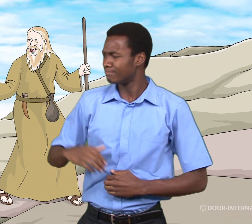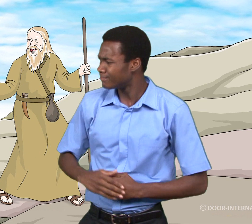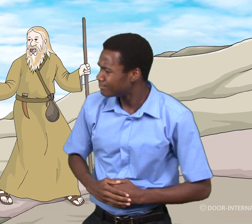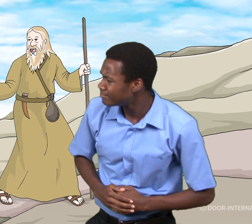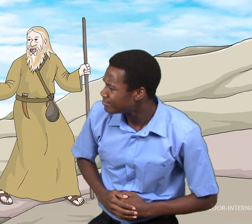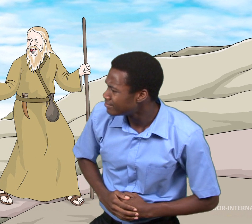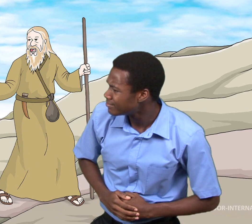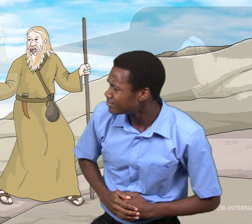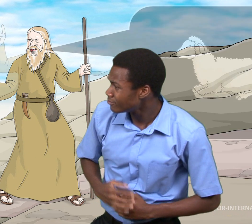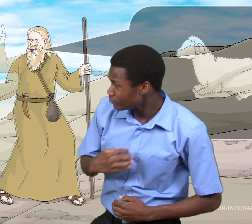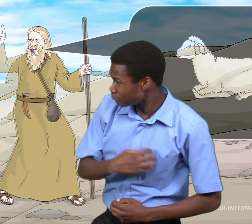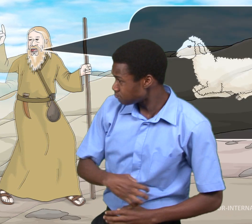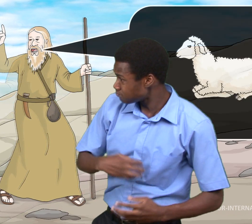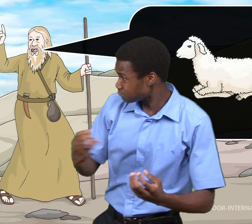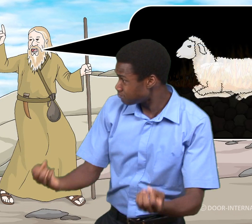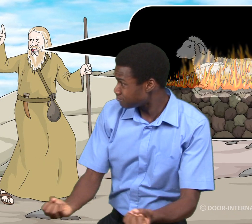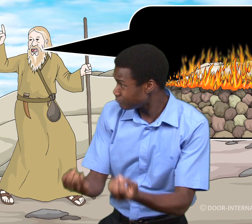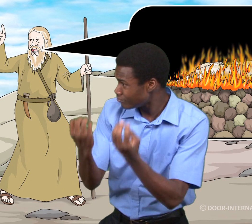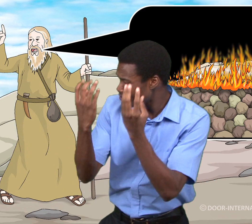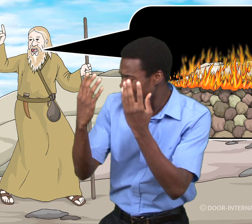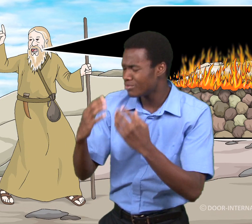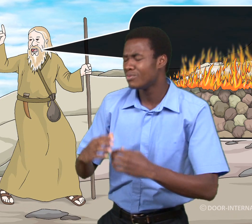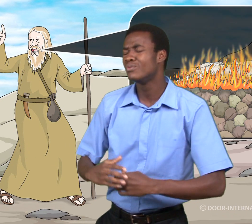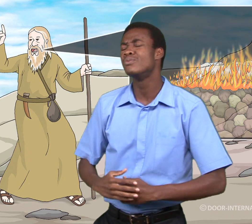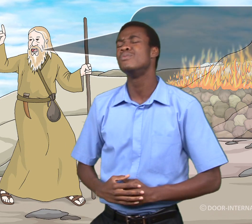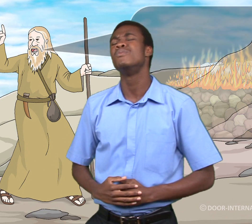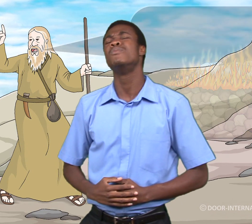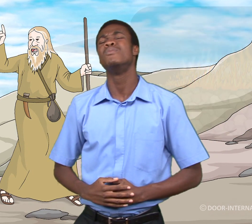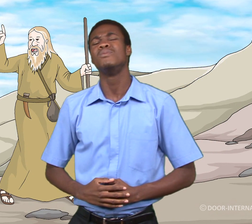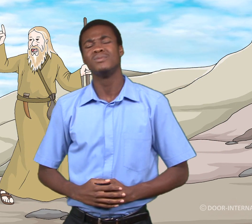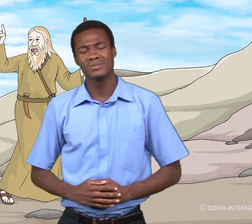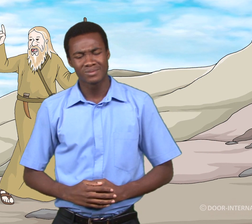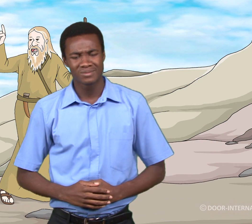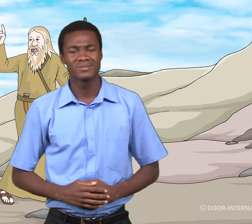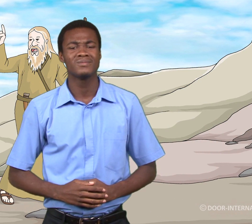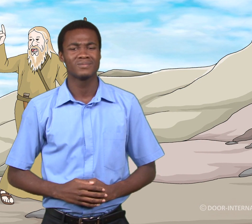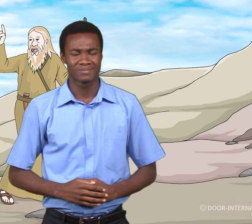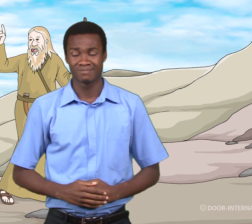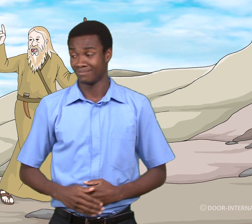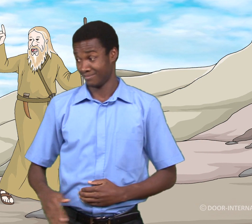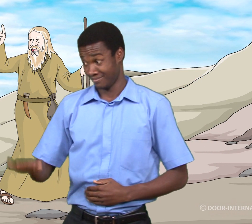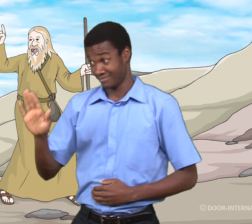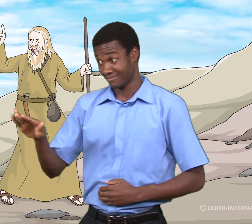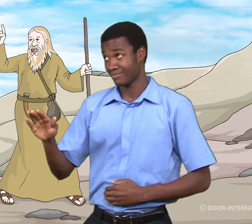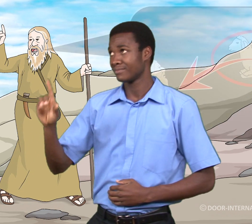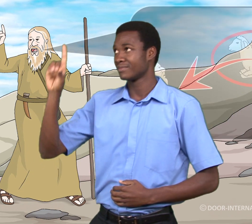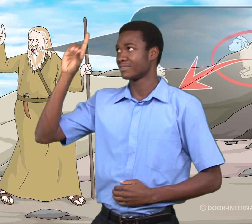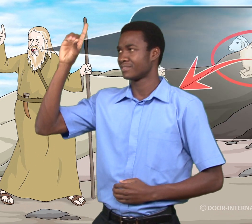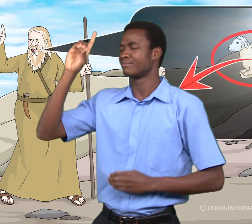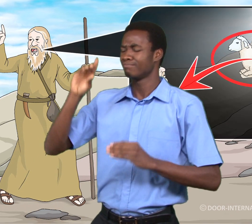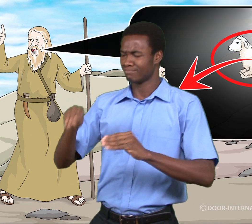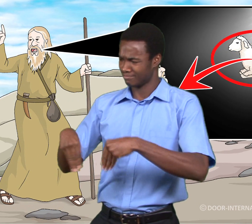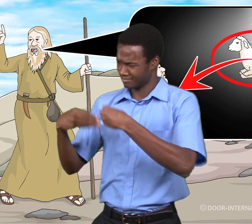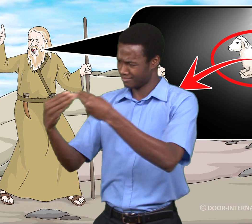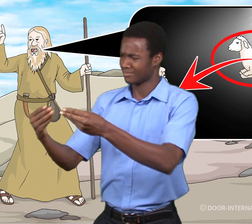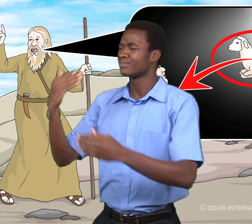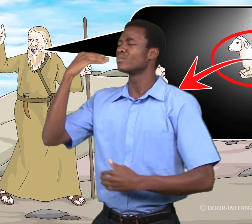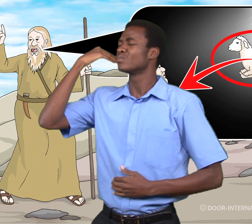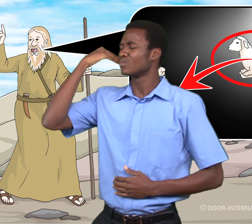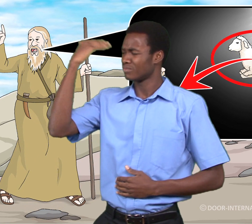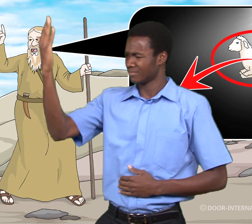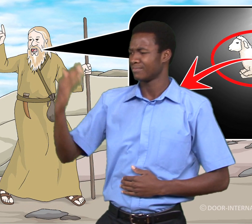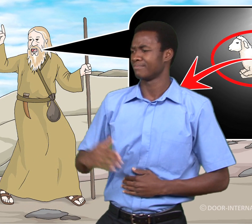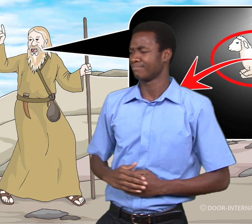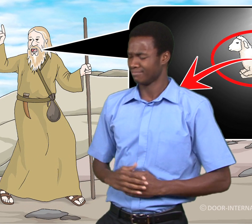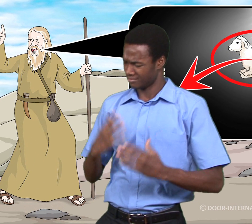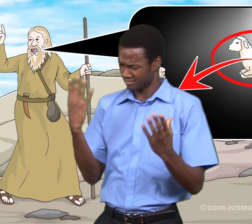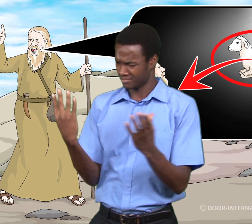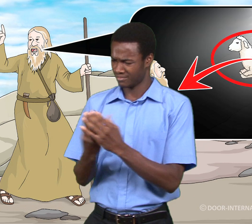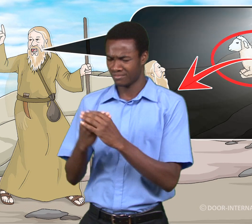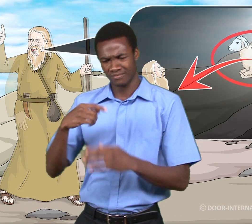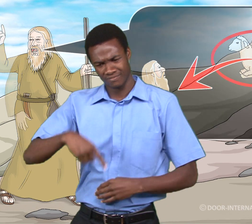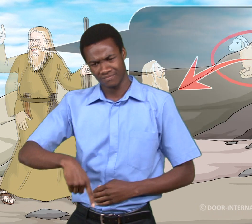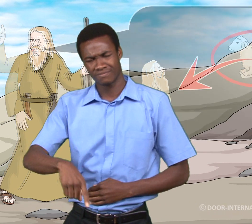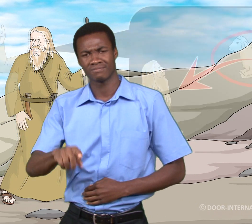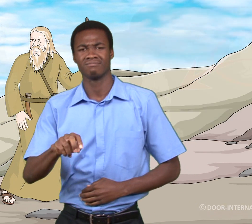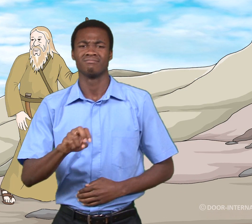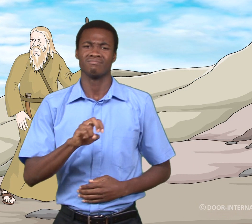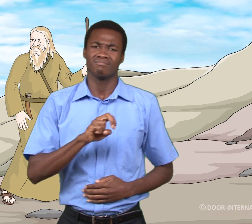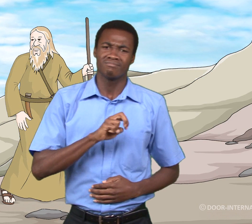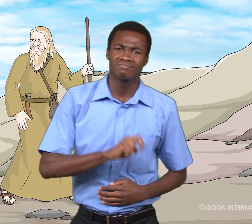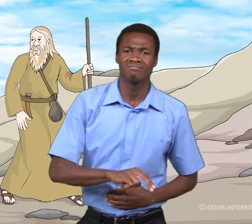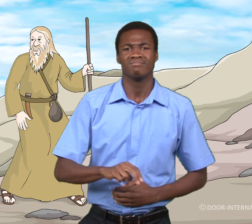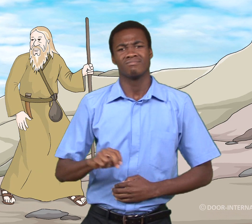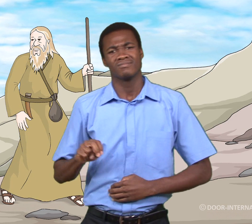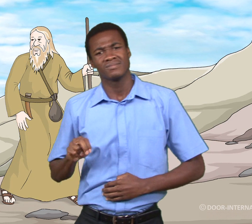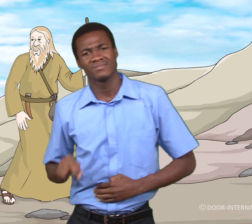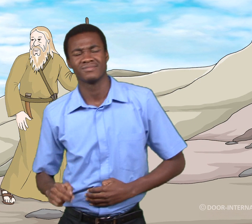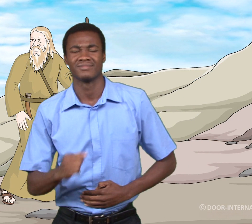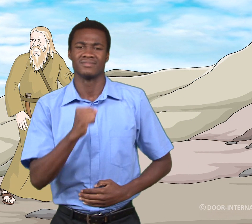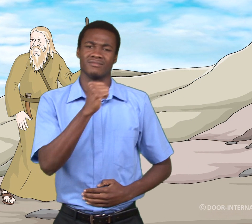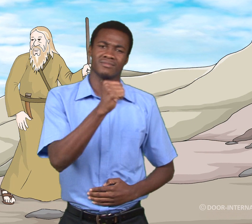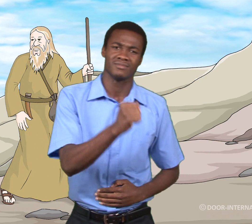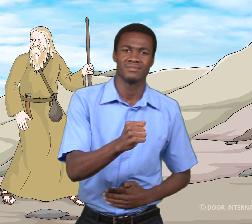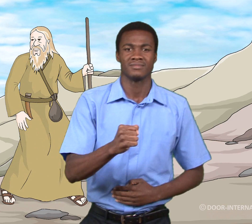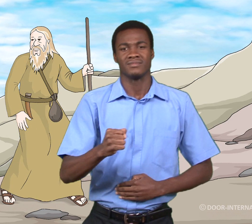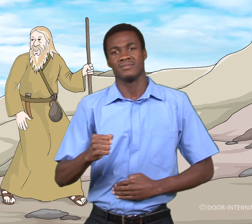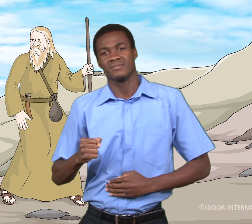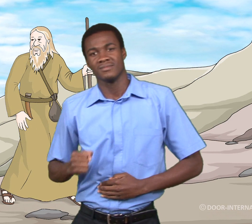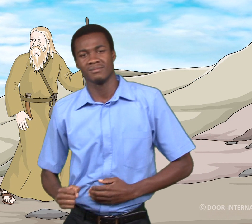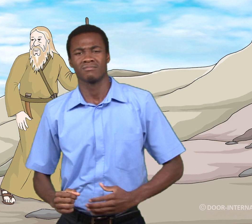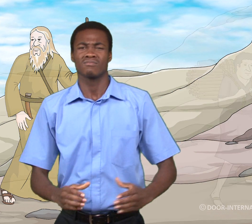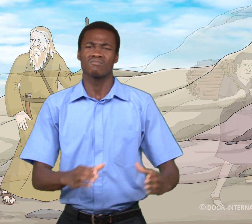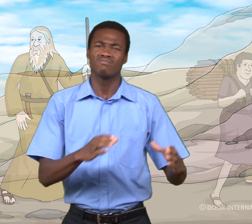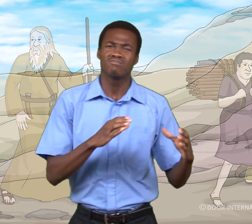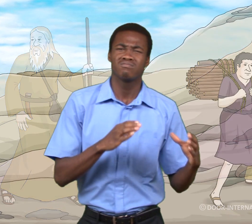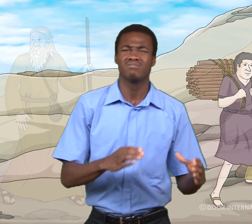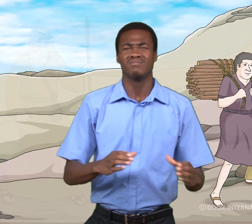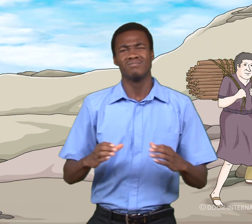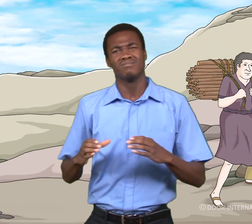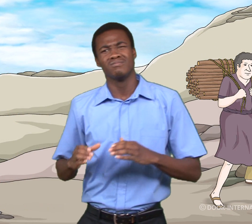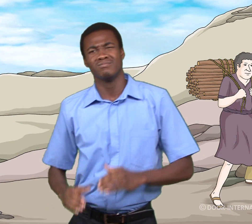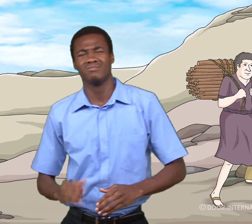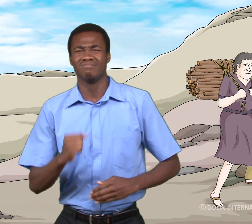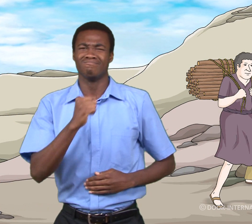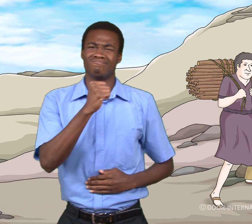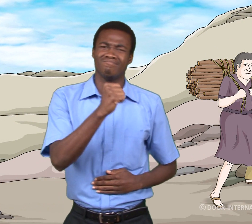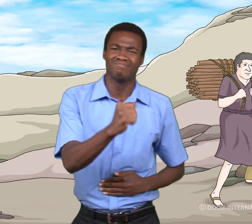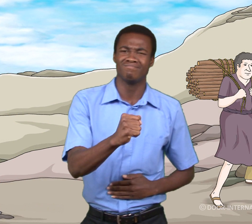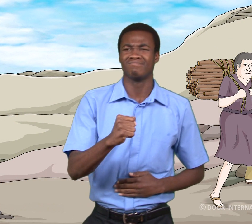Abraham answered, “God Himself will provide the lamb for the burnt offering, my son.”